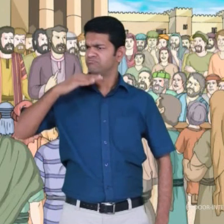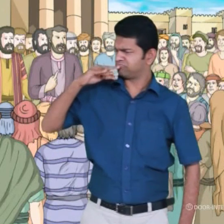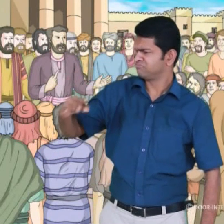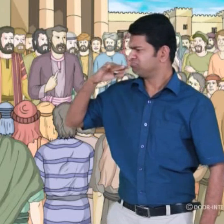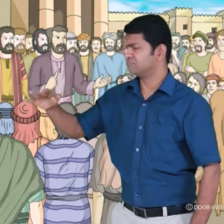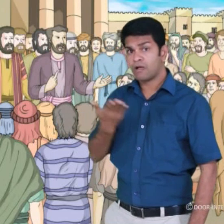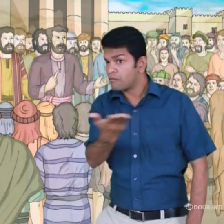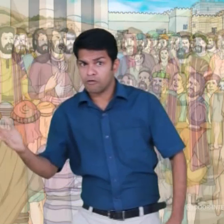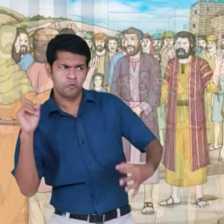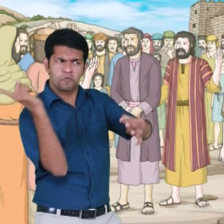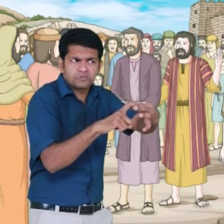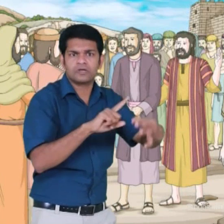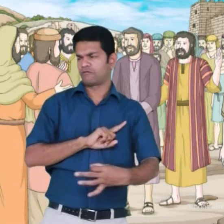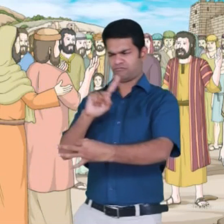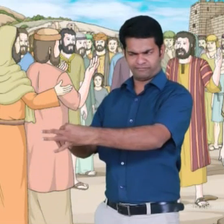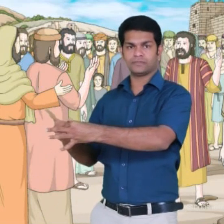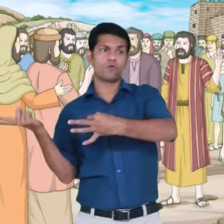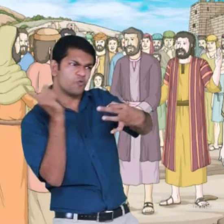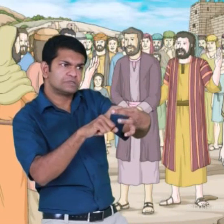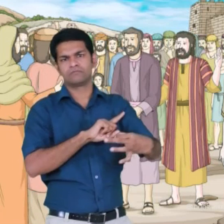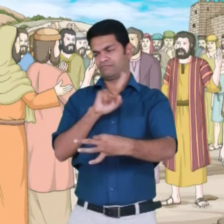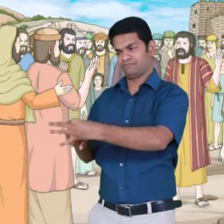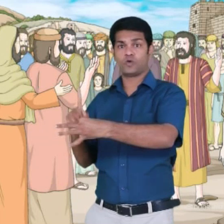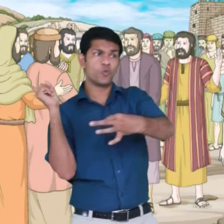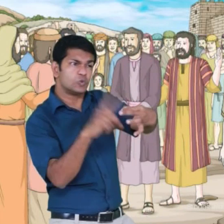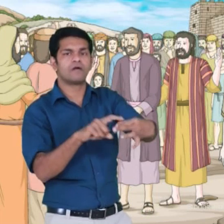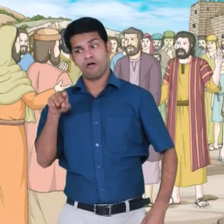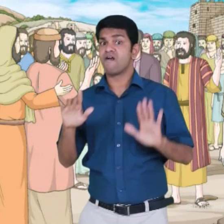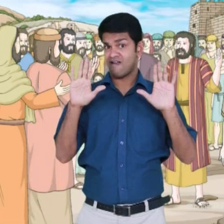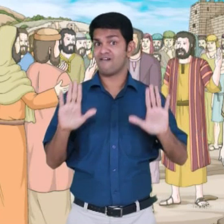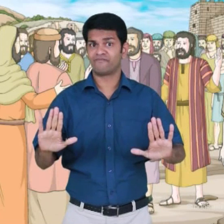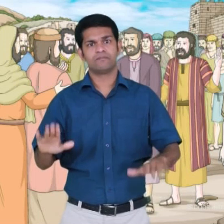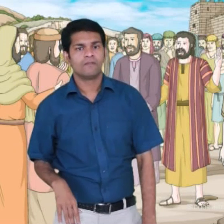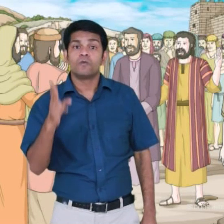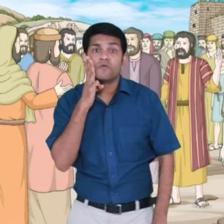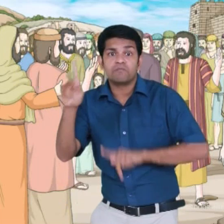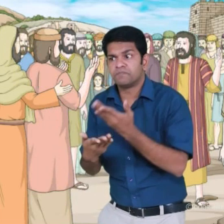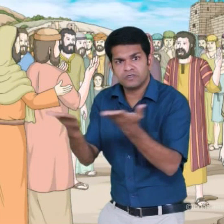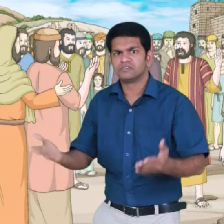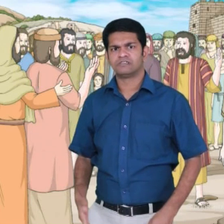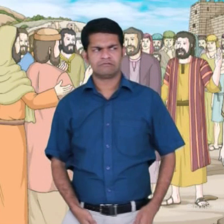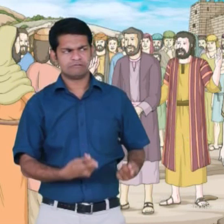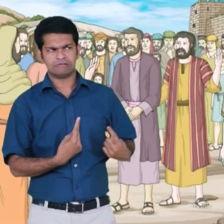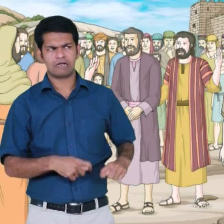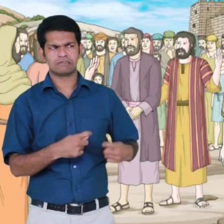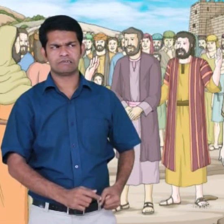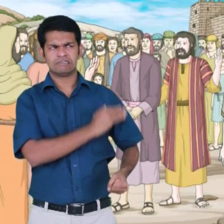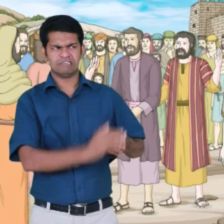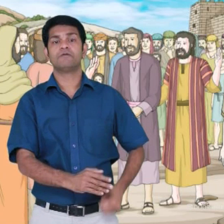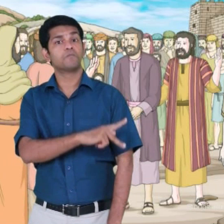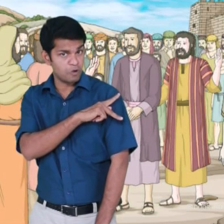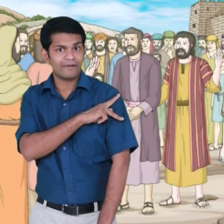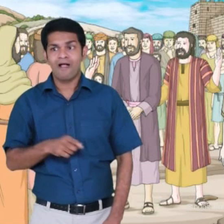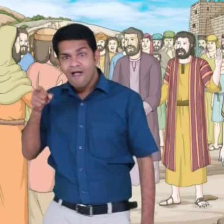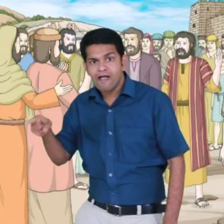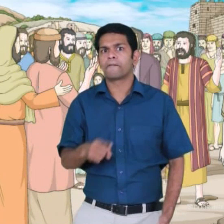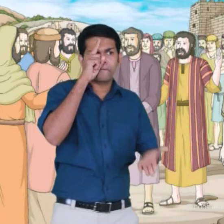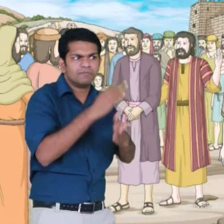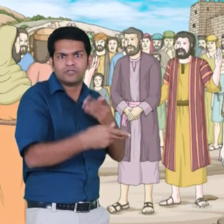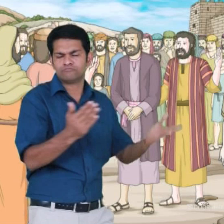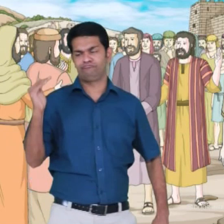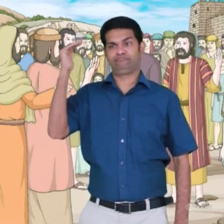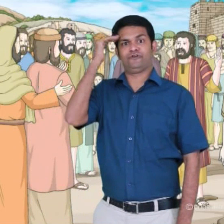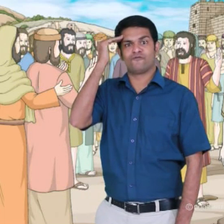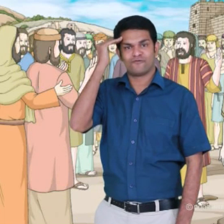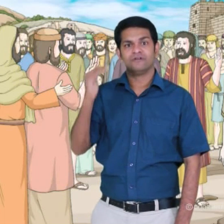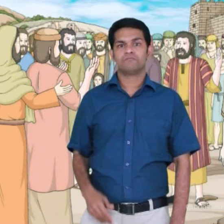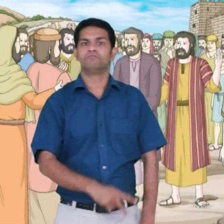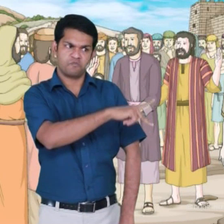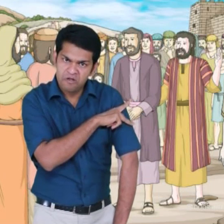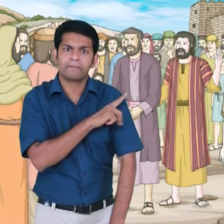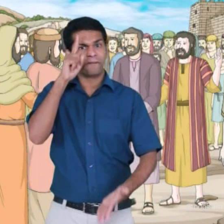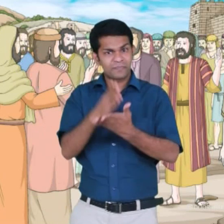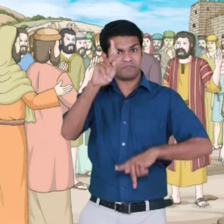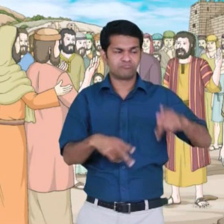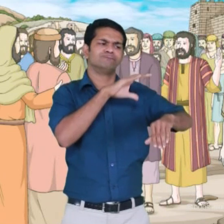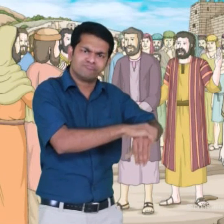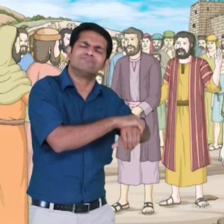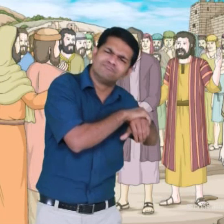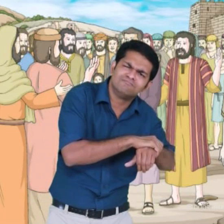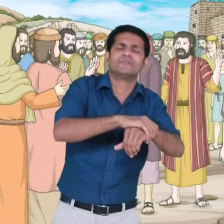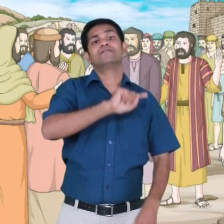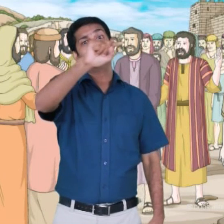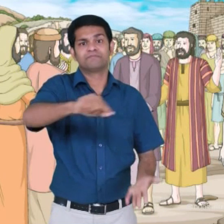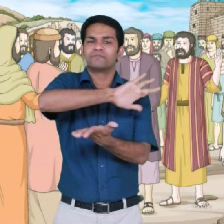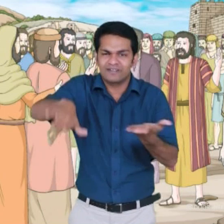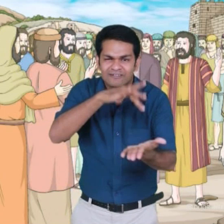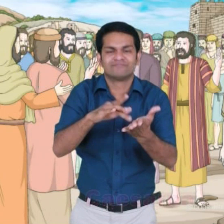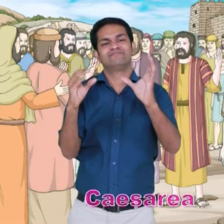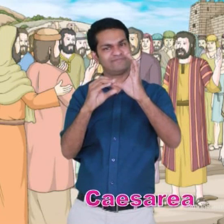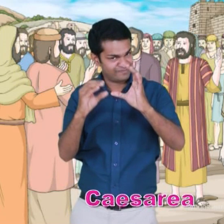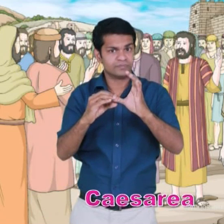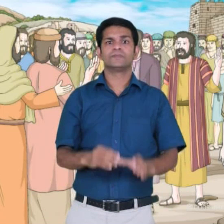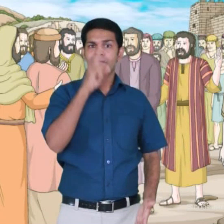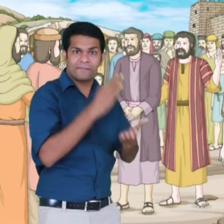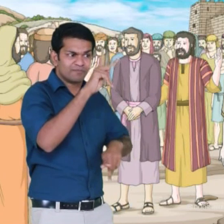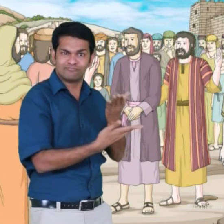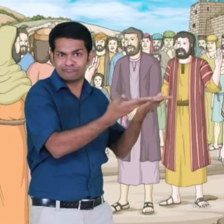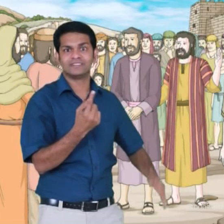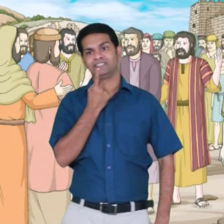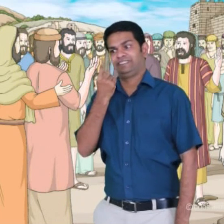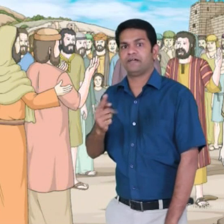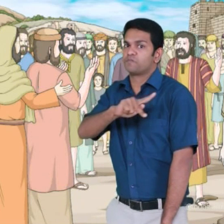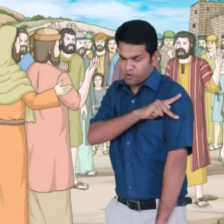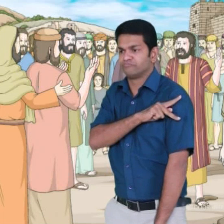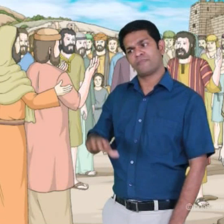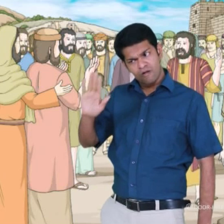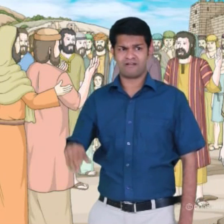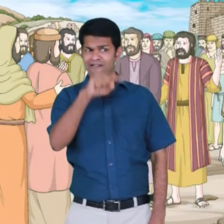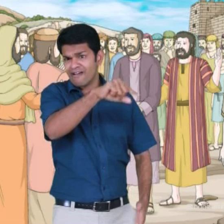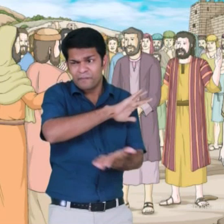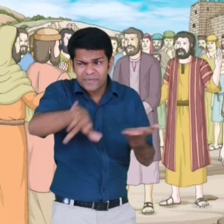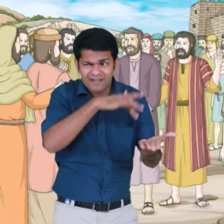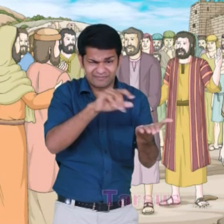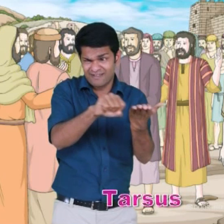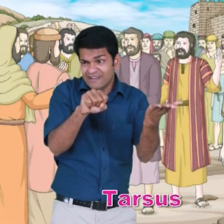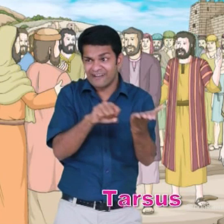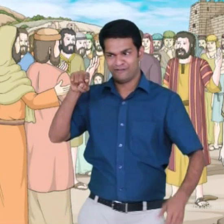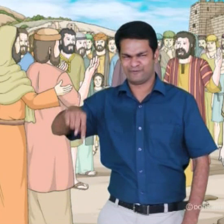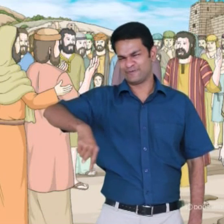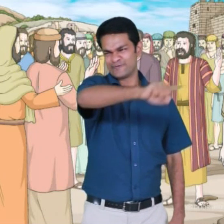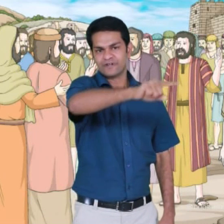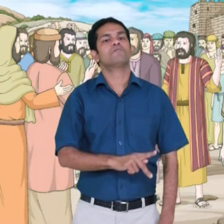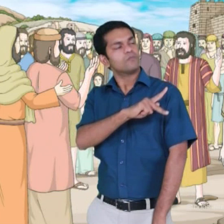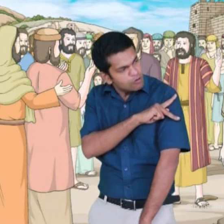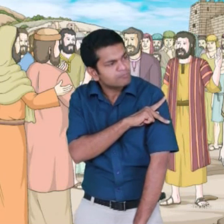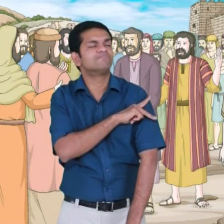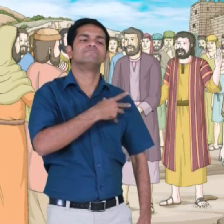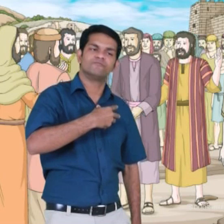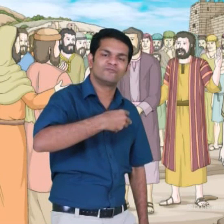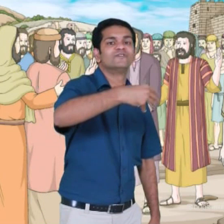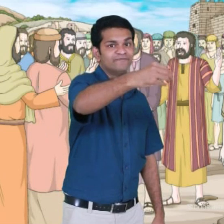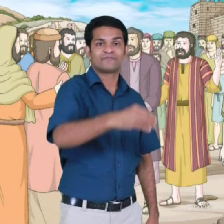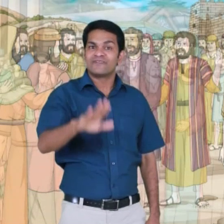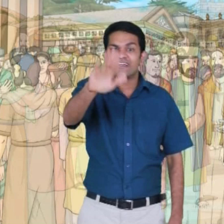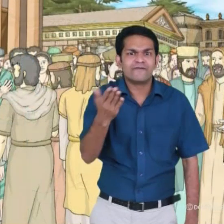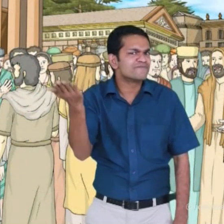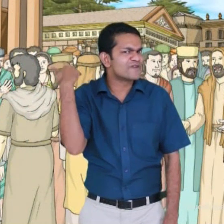When the brothers learned of this, they took him down to Caesarea and sent him off to Tarsus.